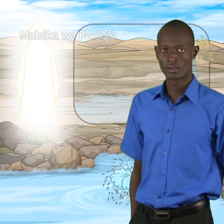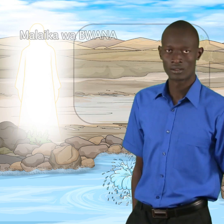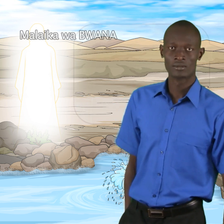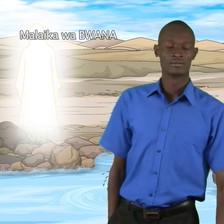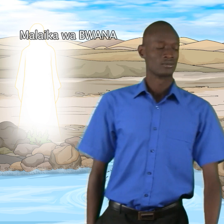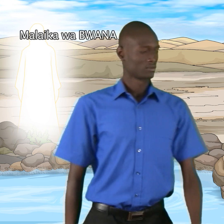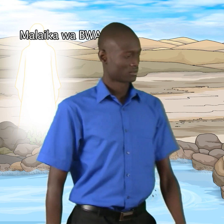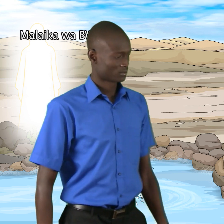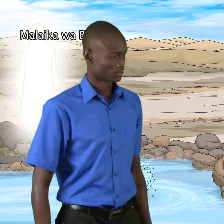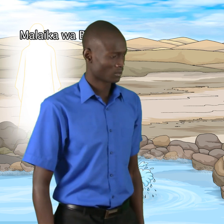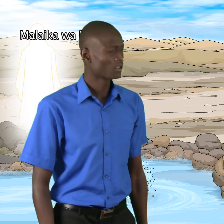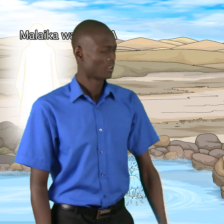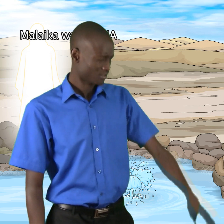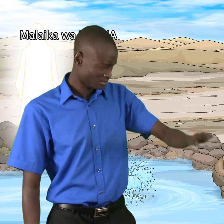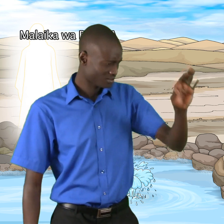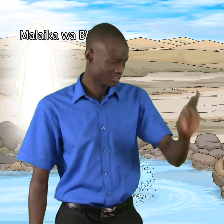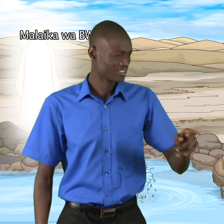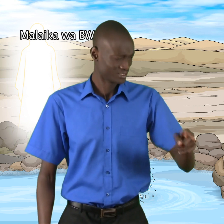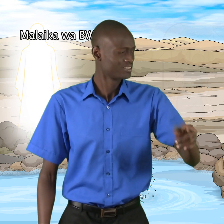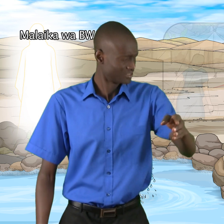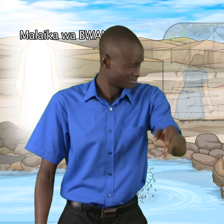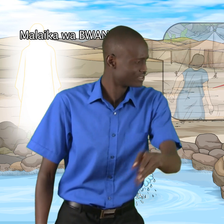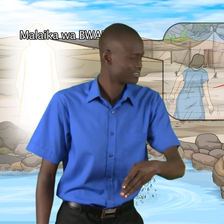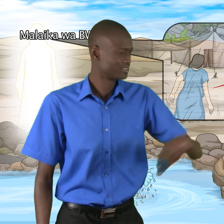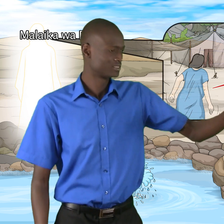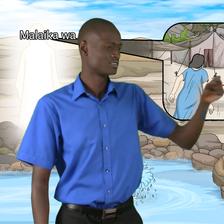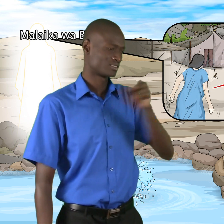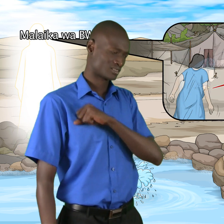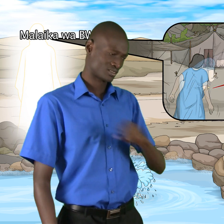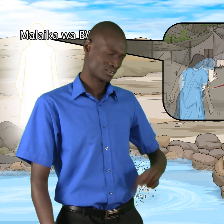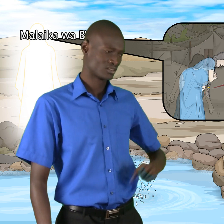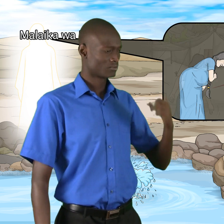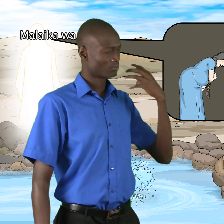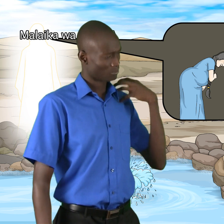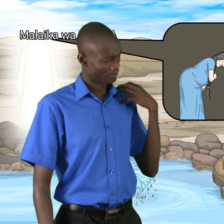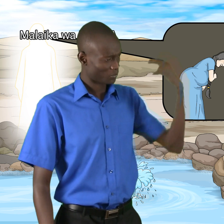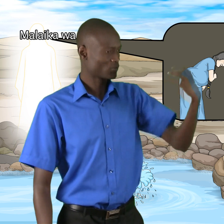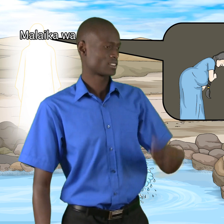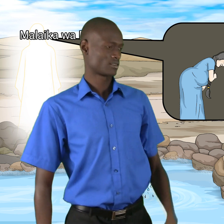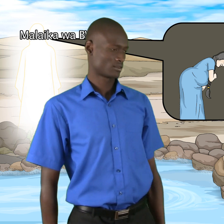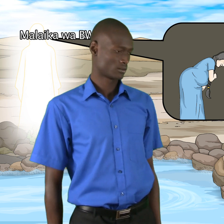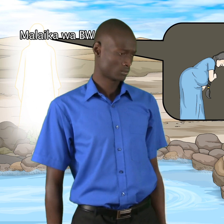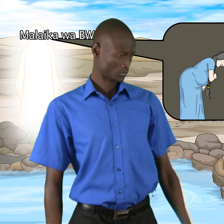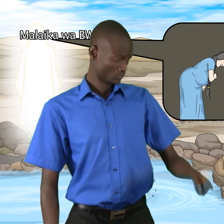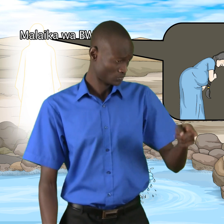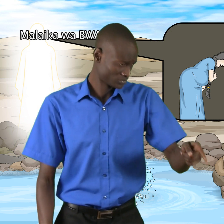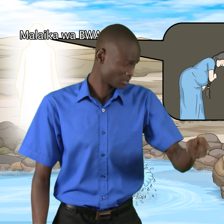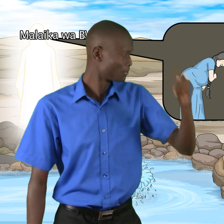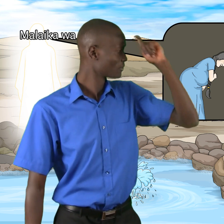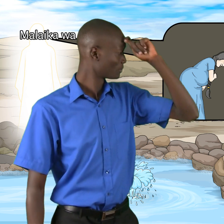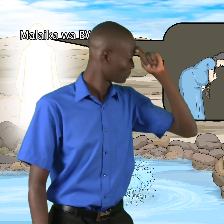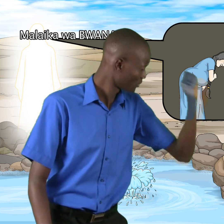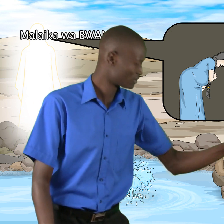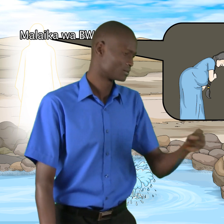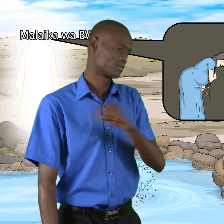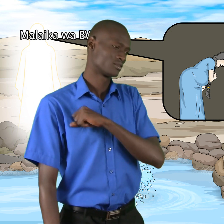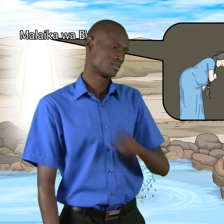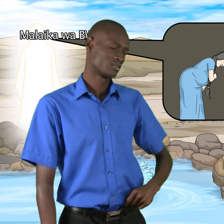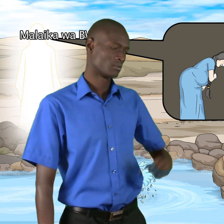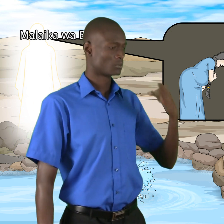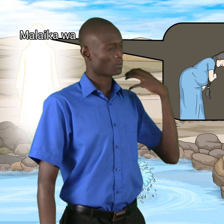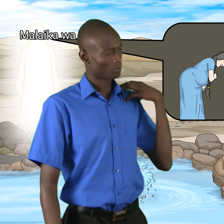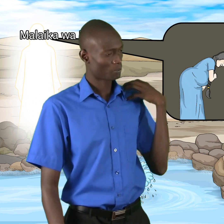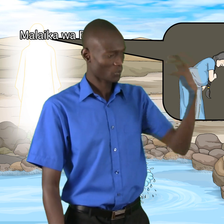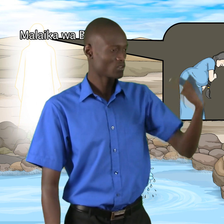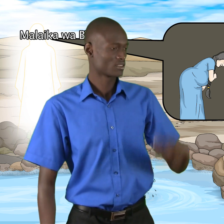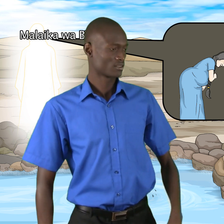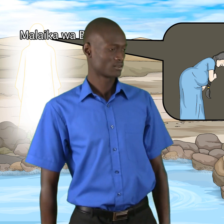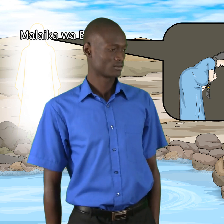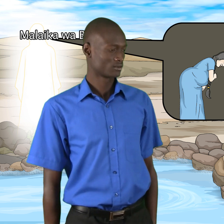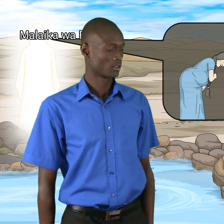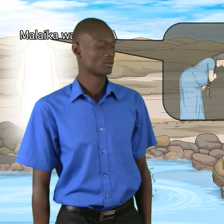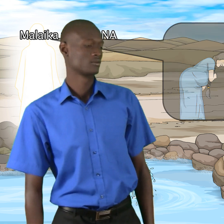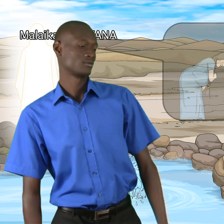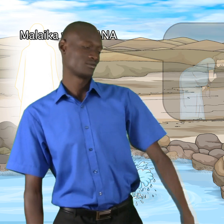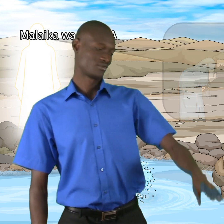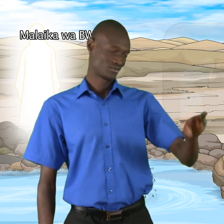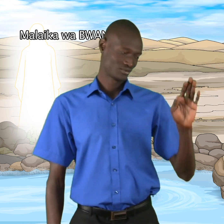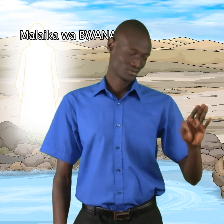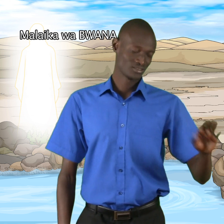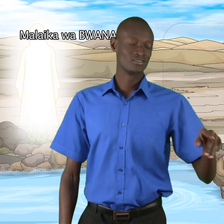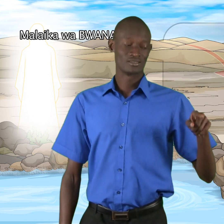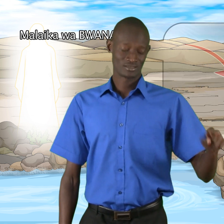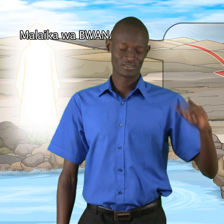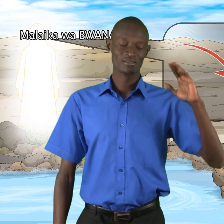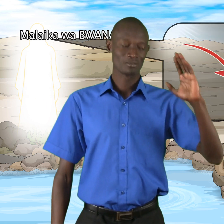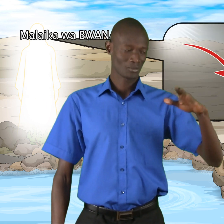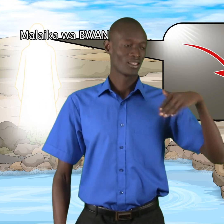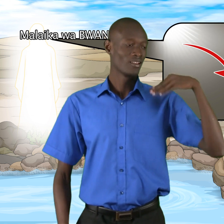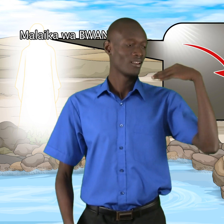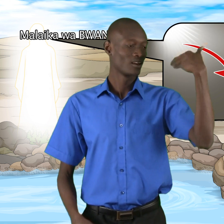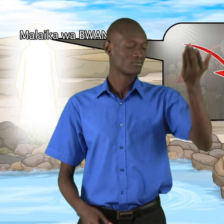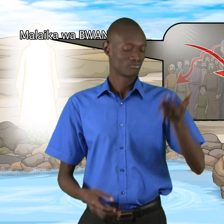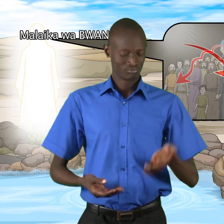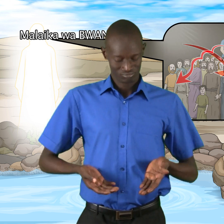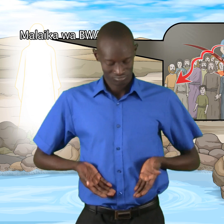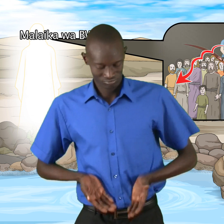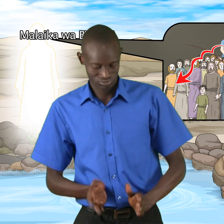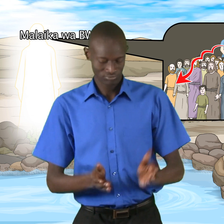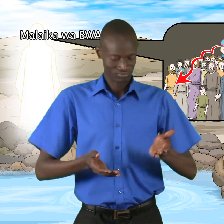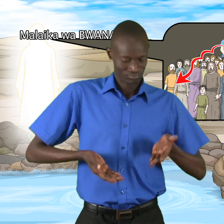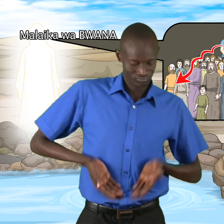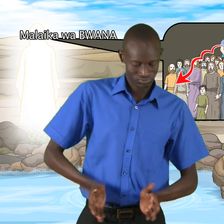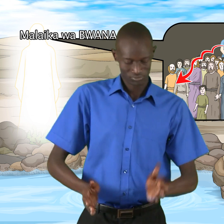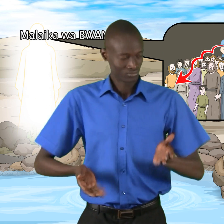So the angel of the LORD told her, “Return to your mistress and submit to her authority.”